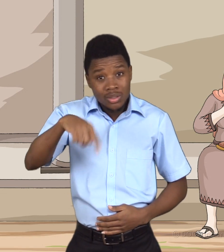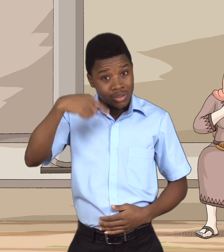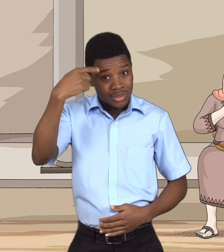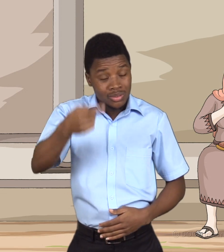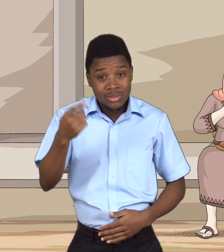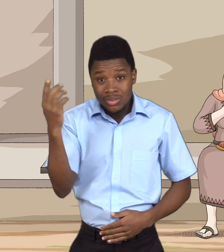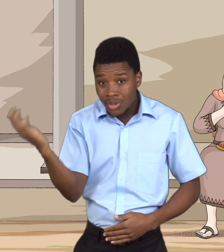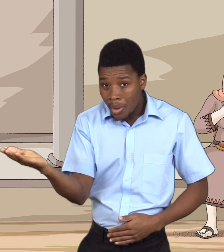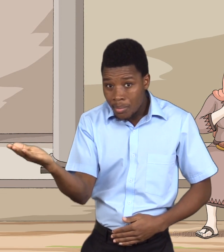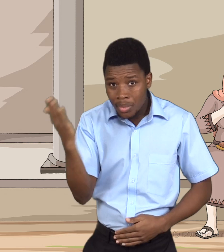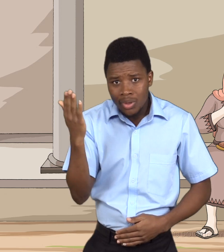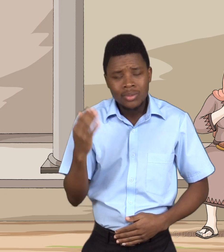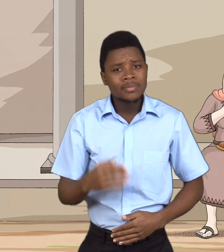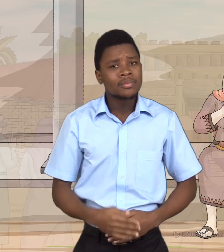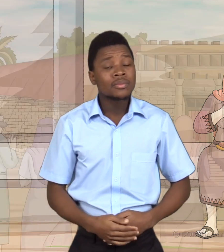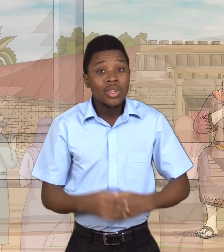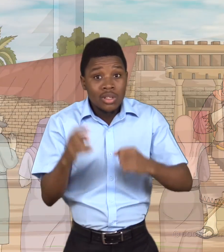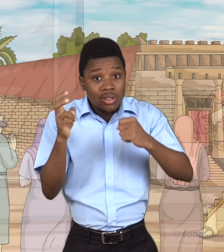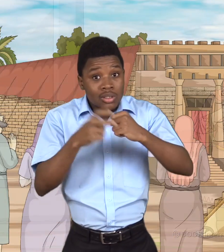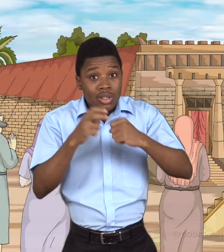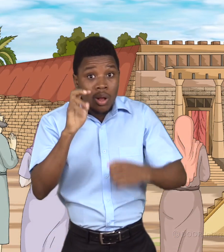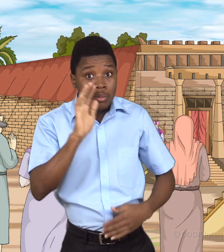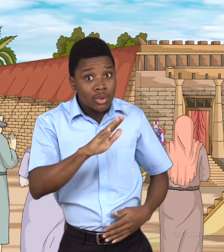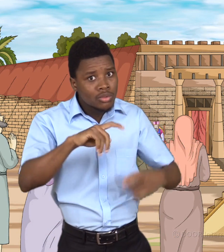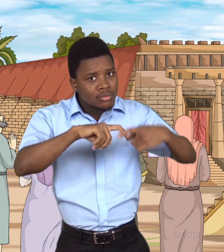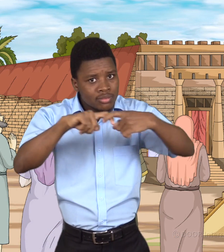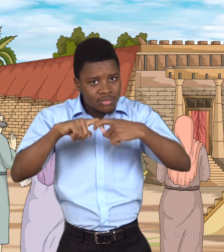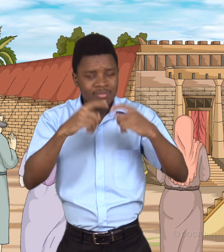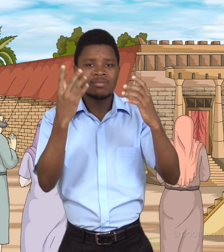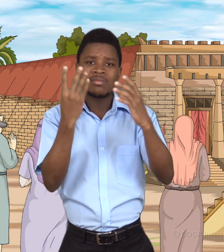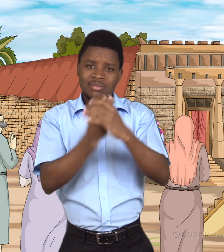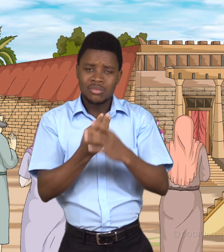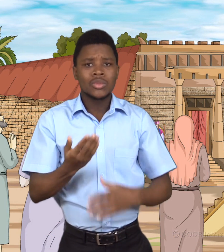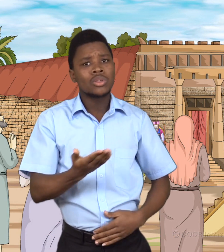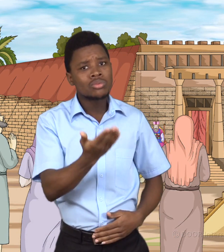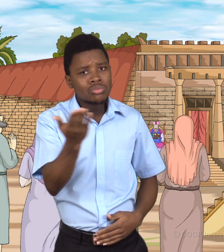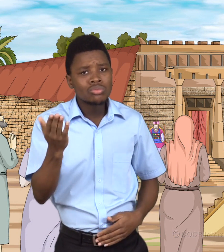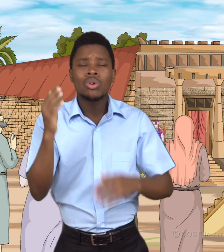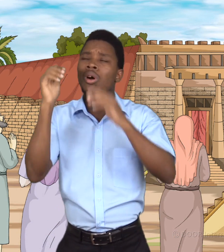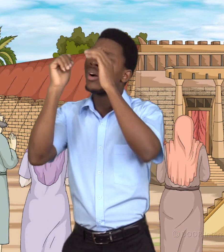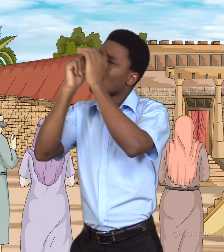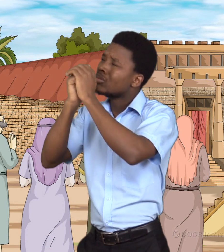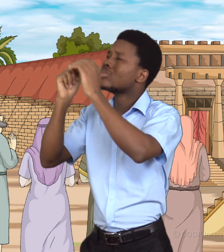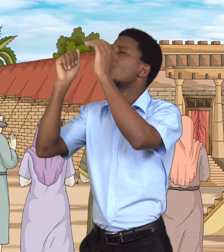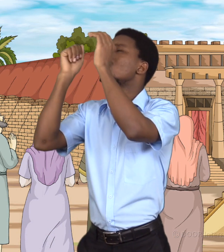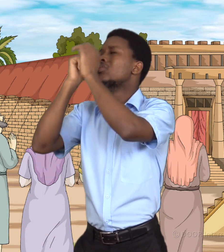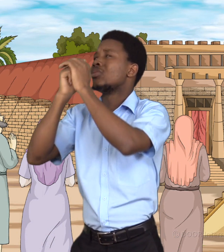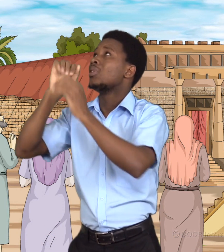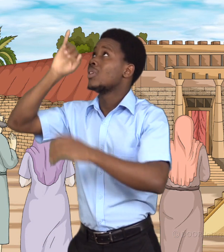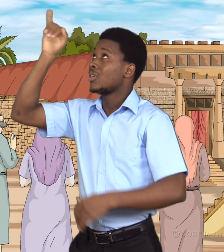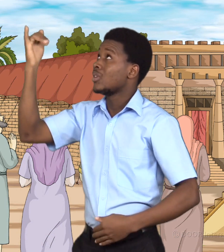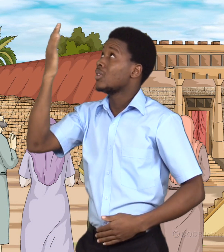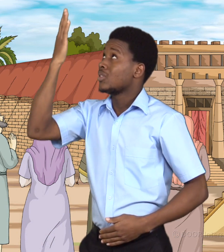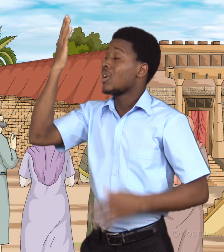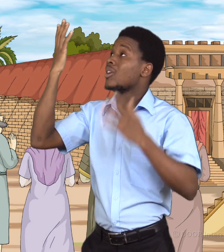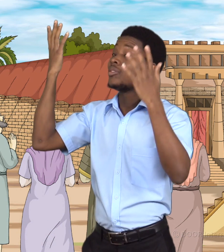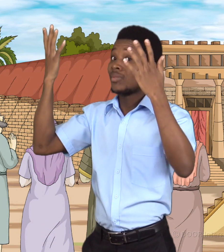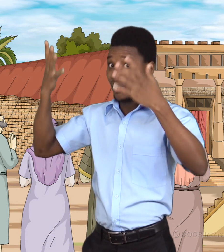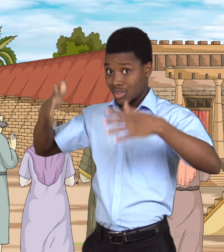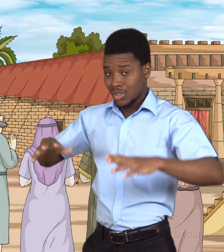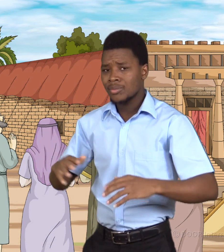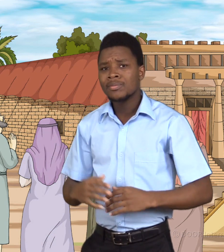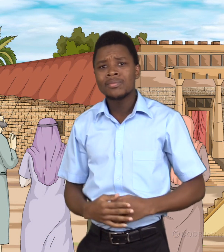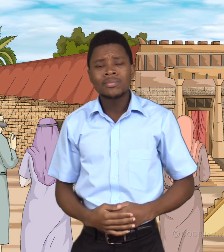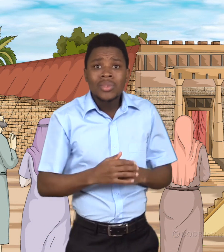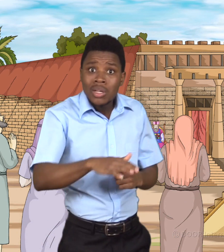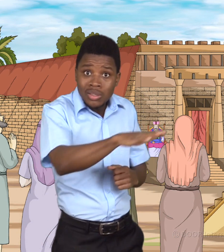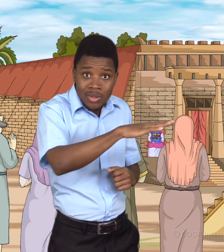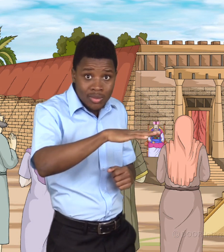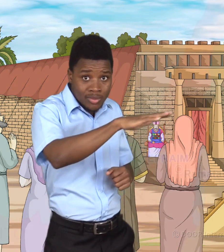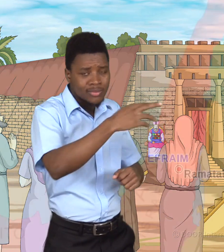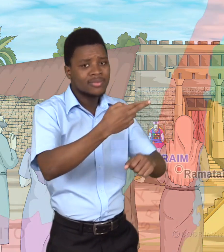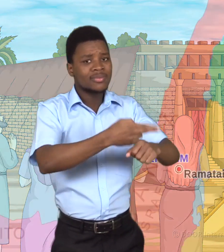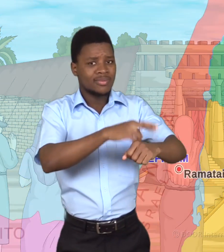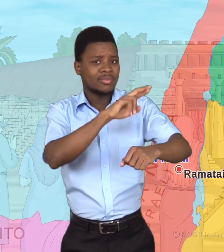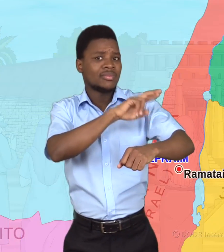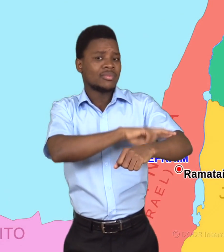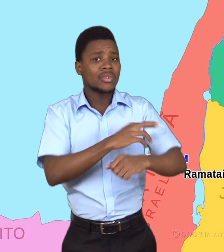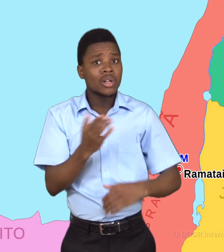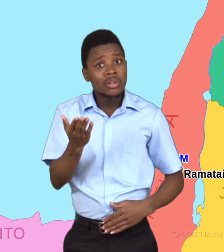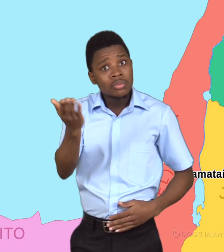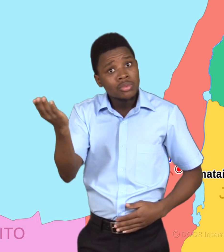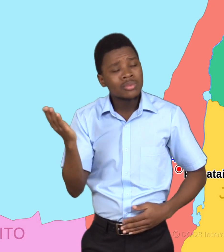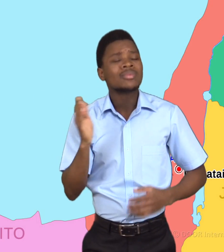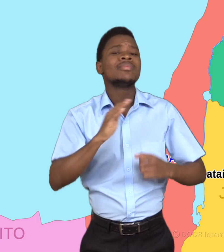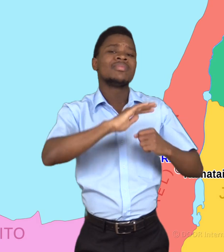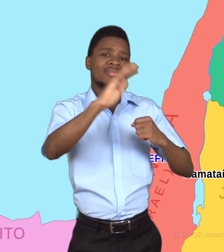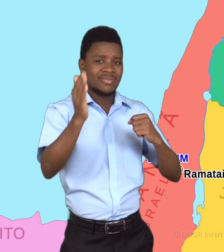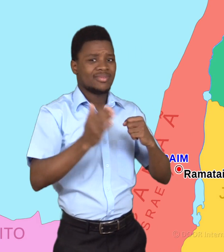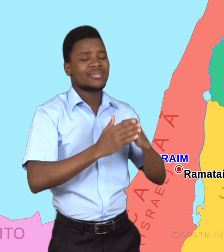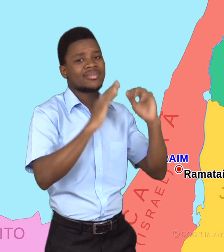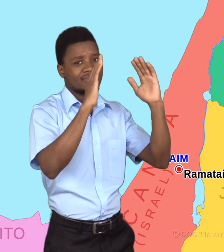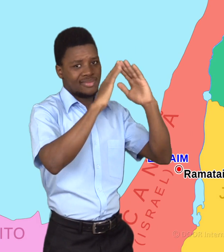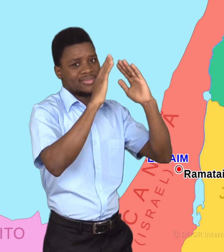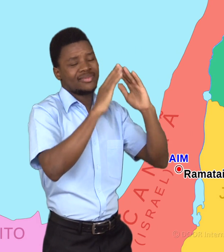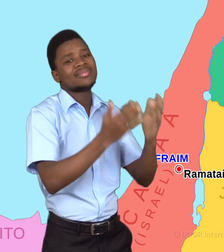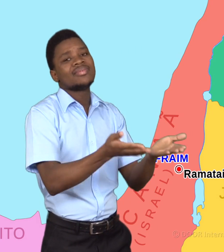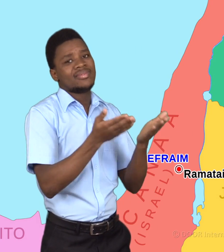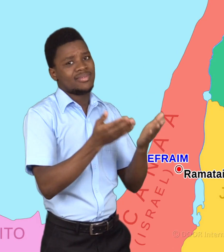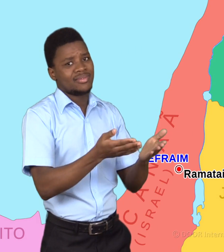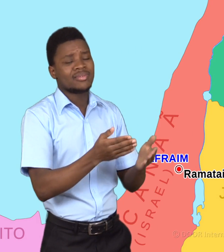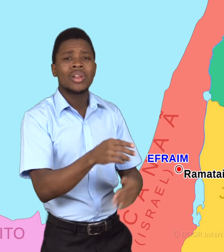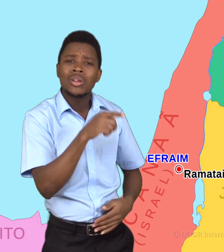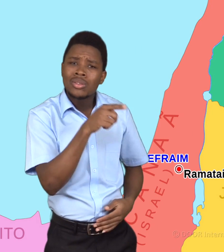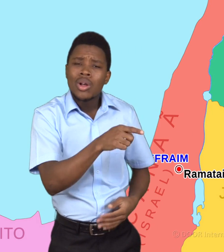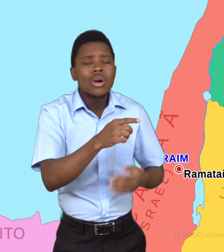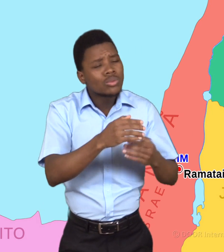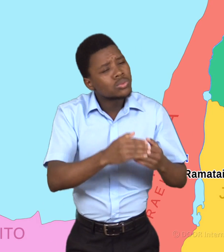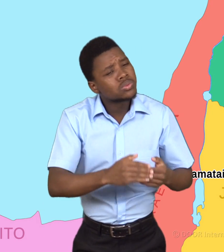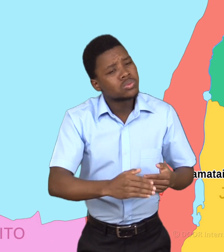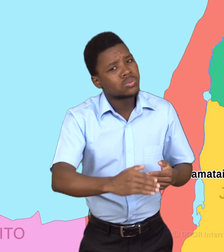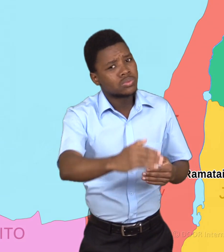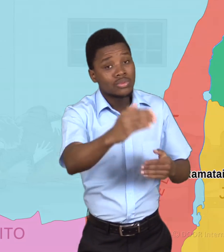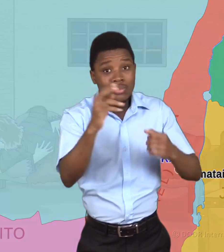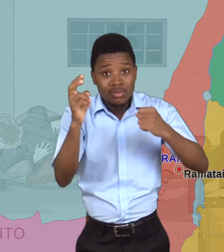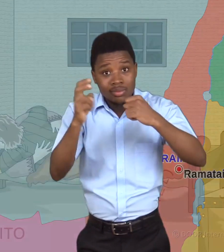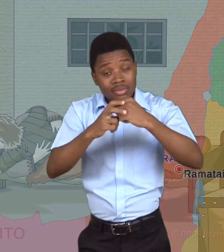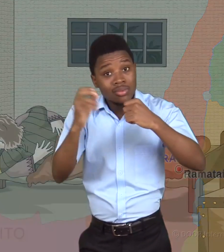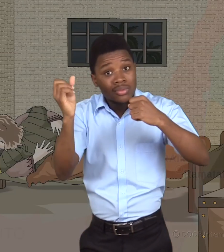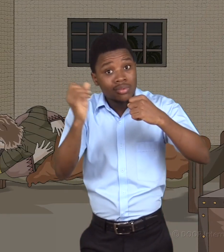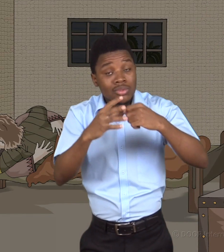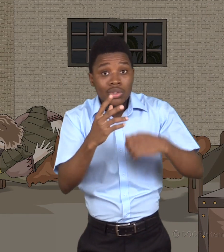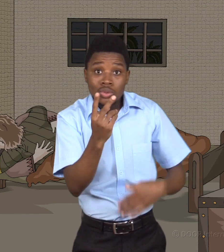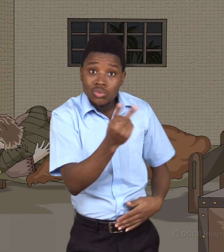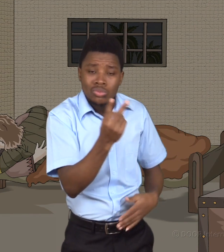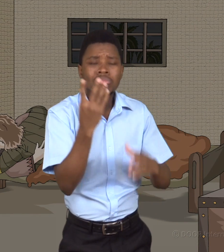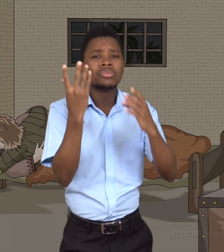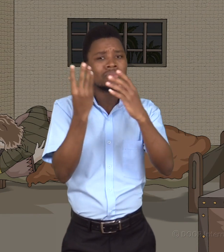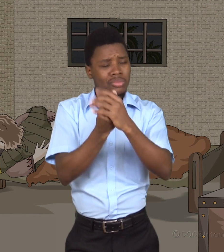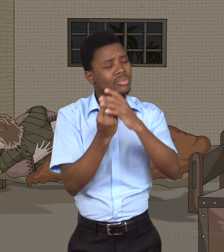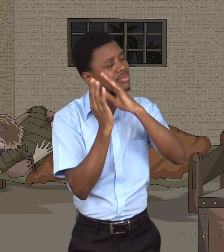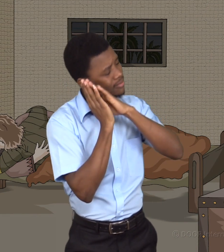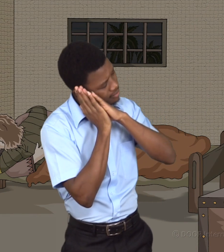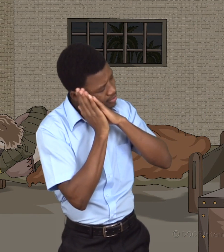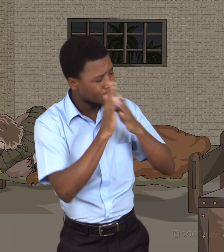The next morning Elkanah and Hannah got up early to bow in worship before the LORD, and then returned home to Ramah.